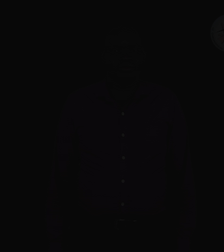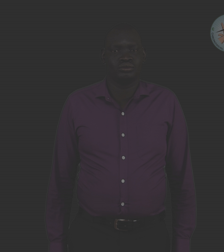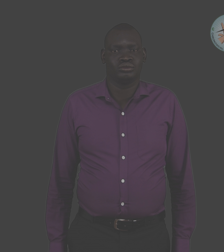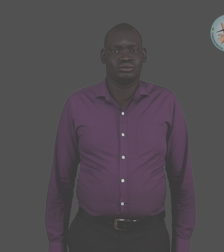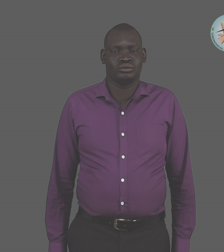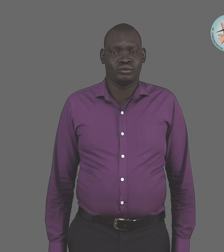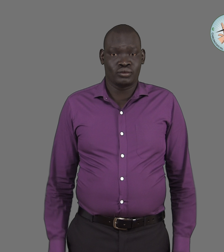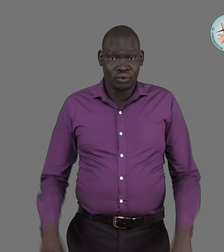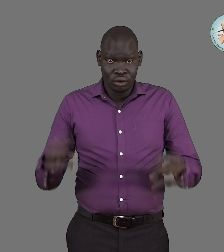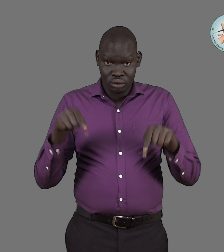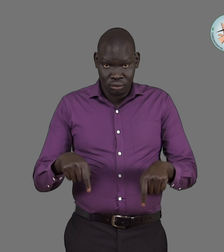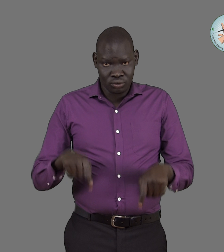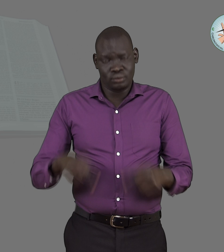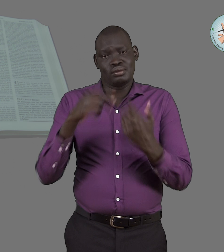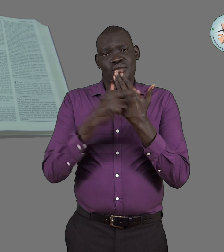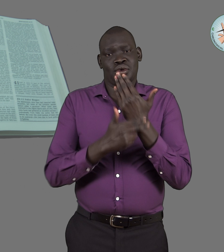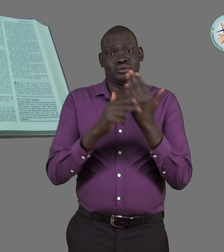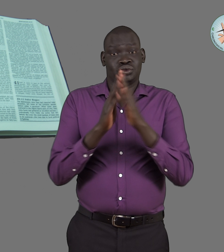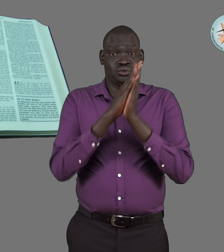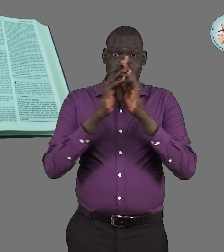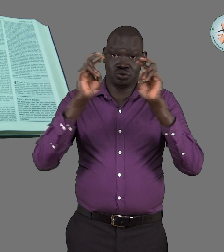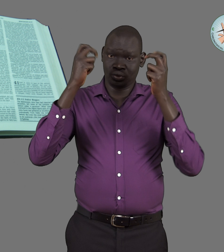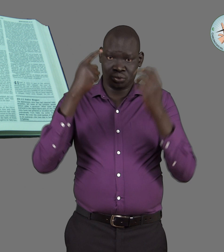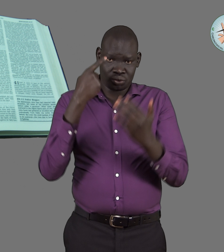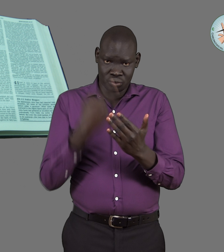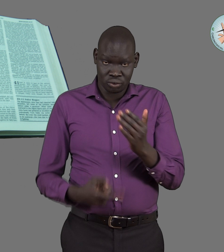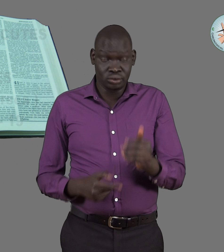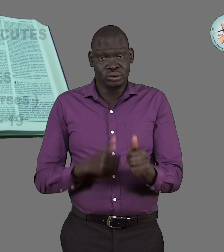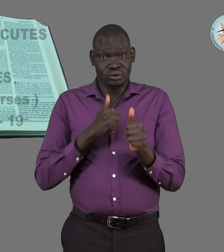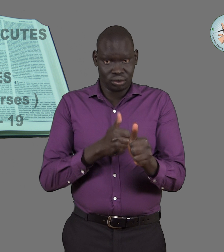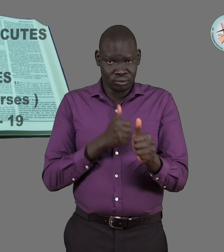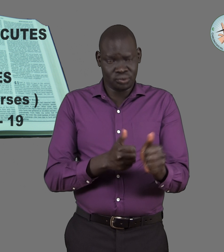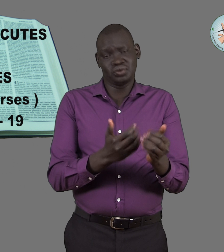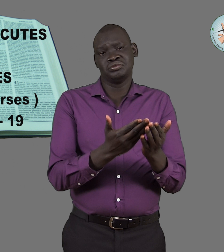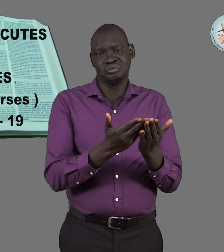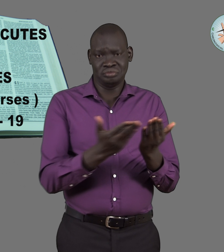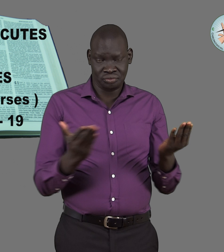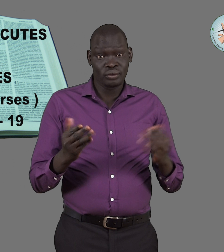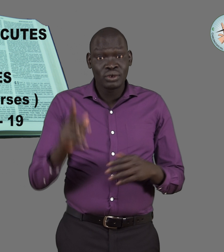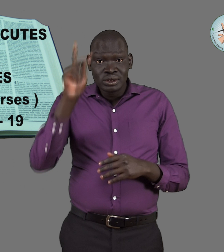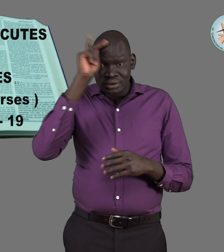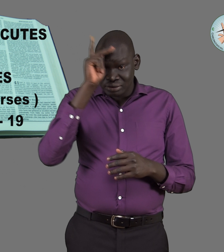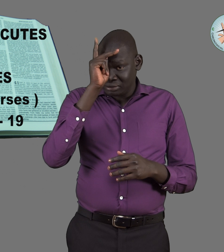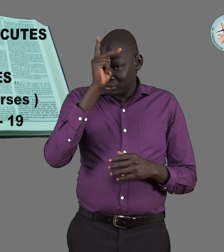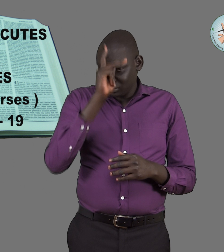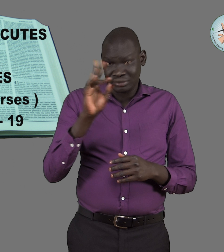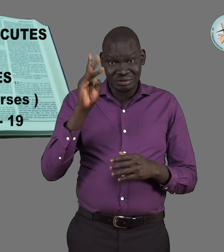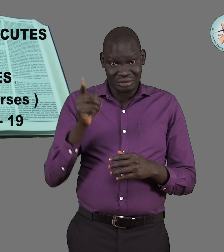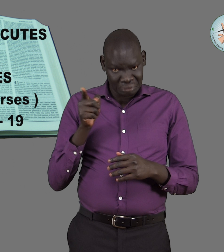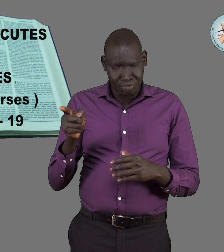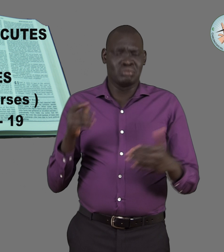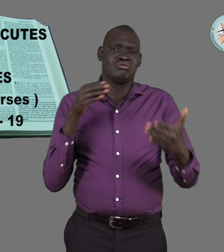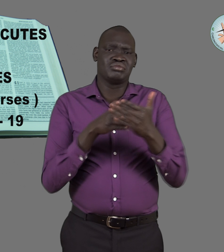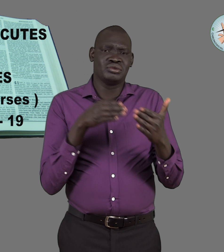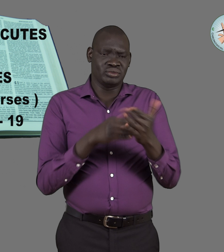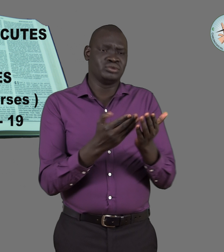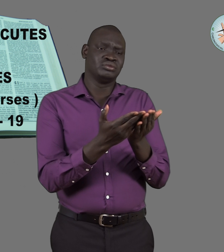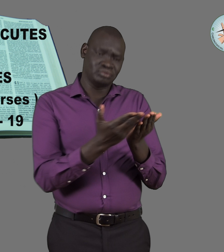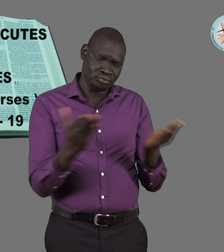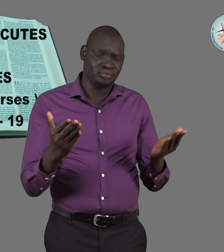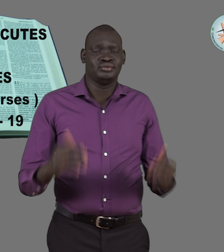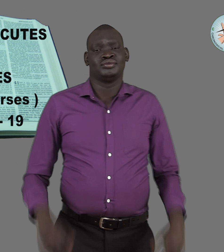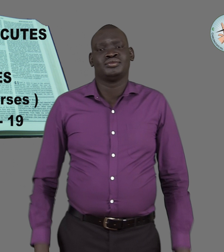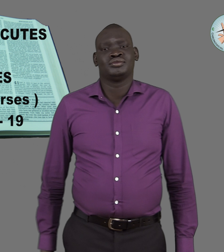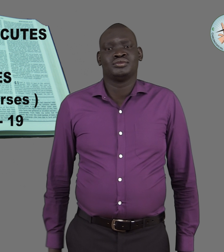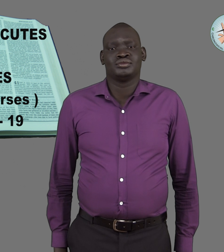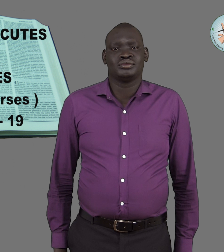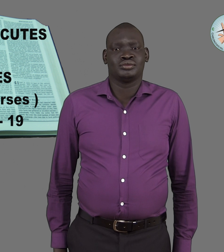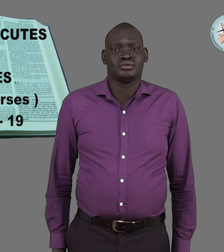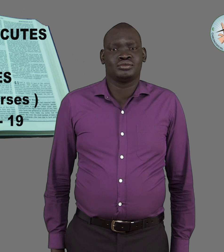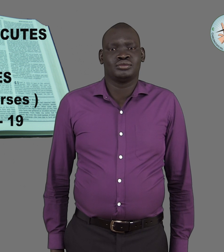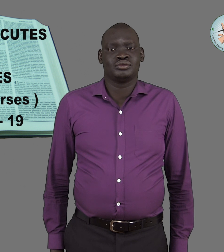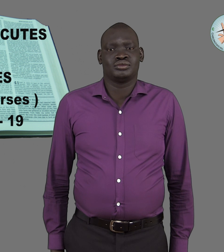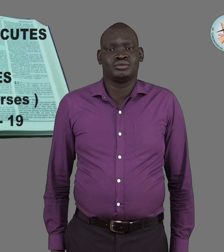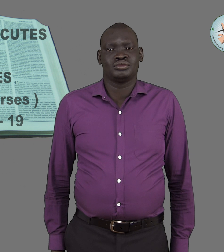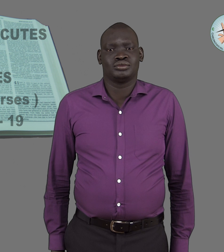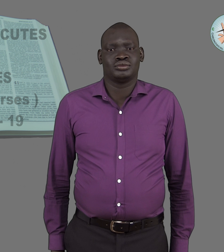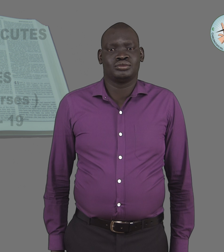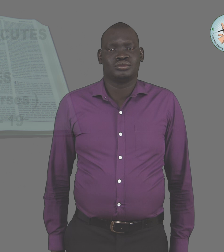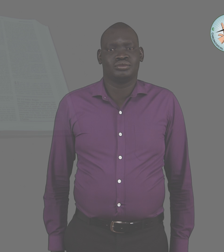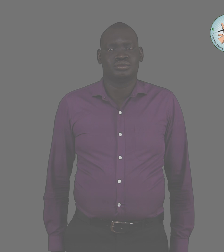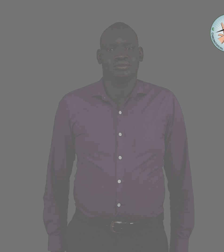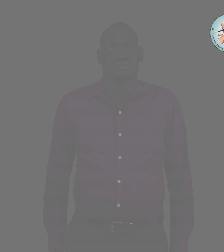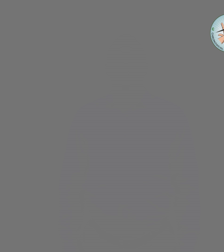Herod persecutes the apostles